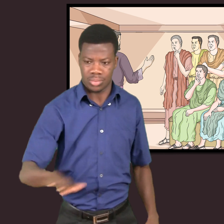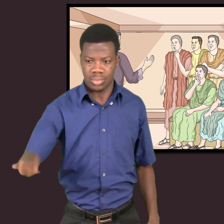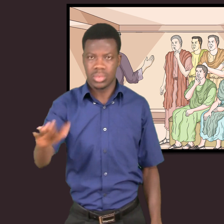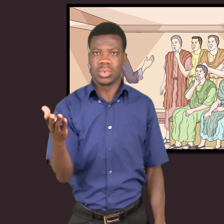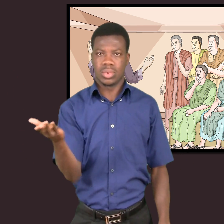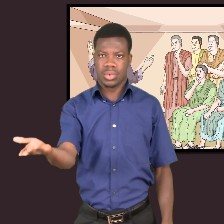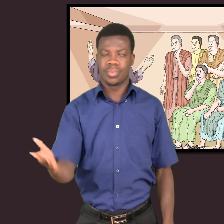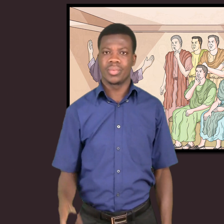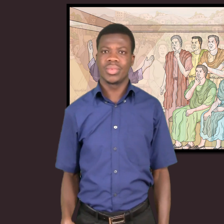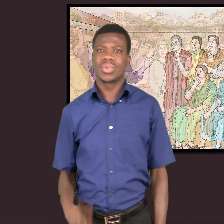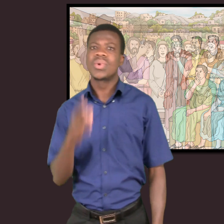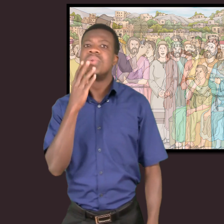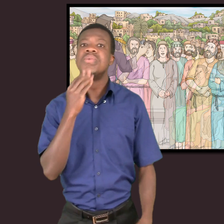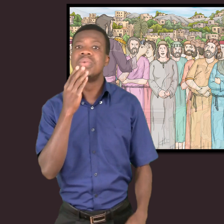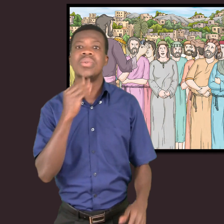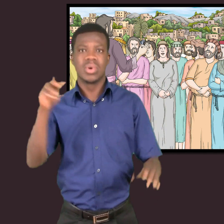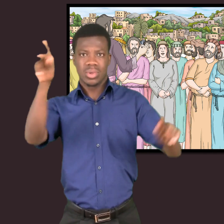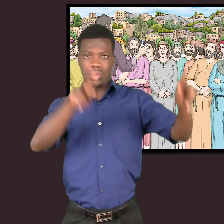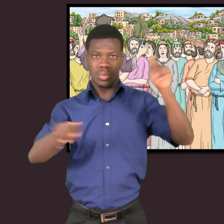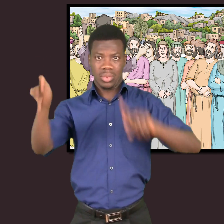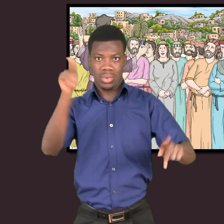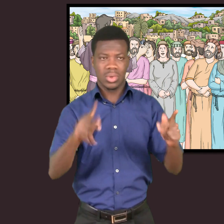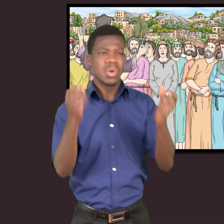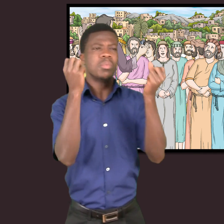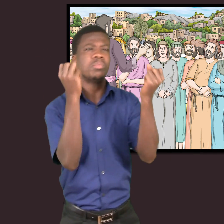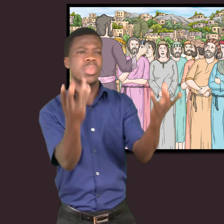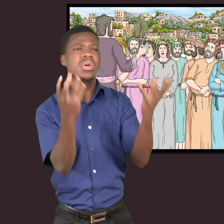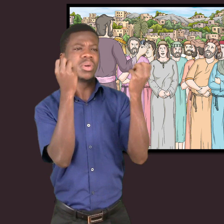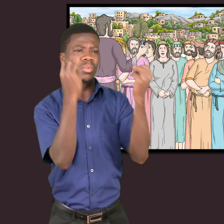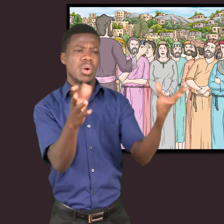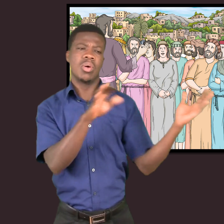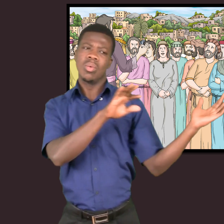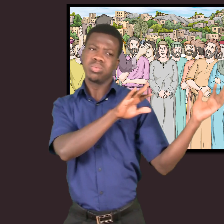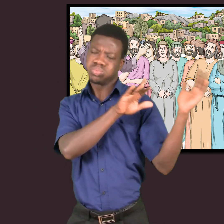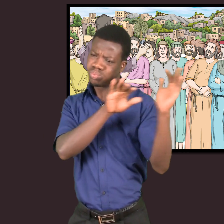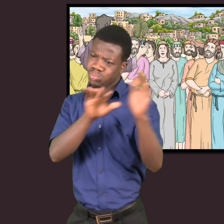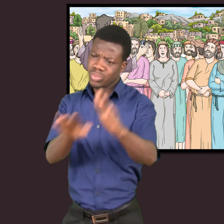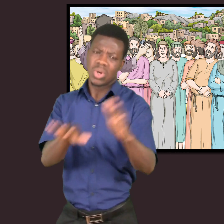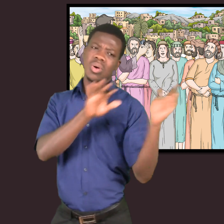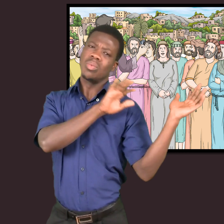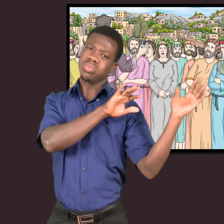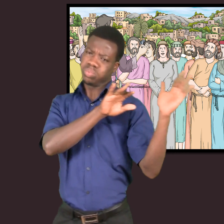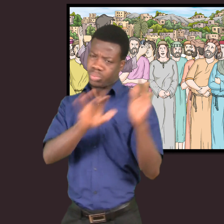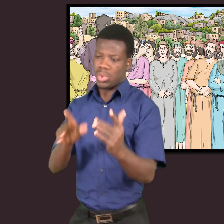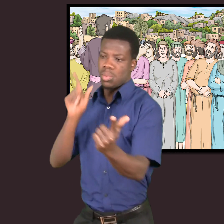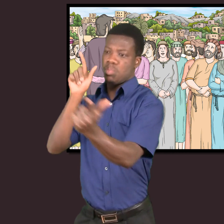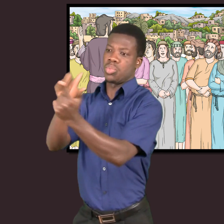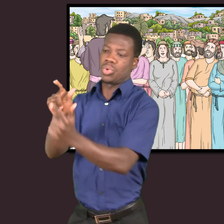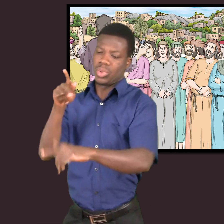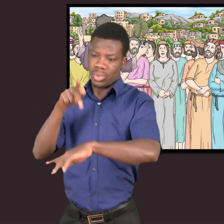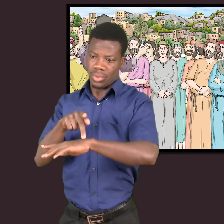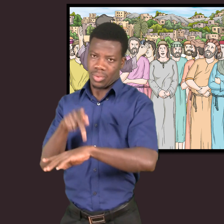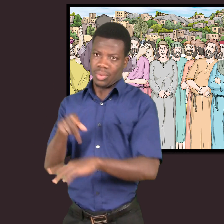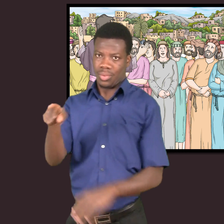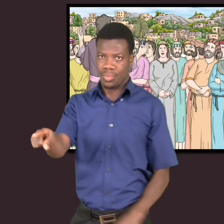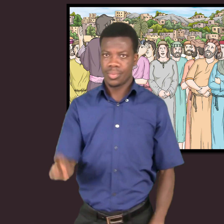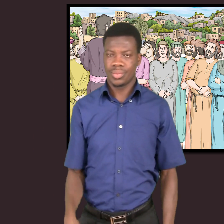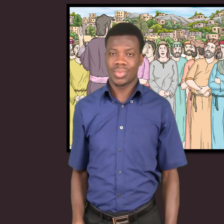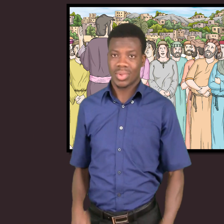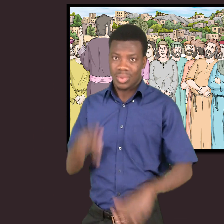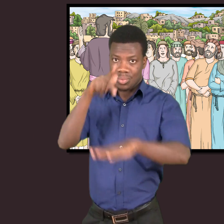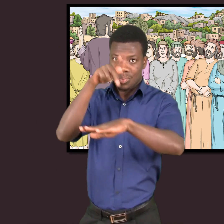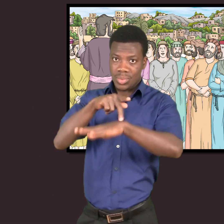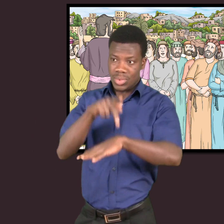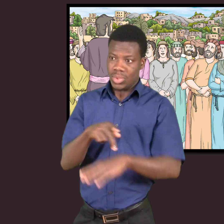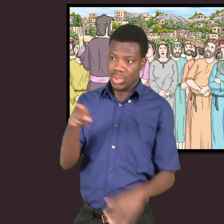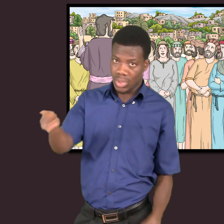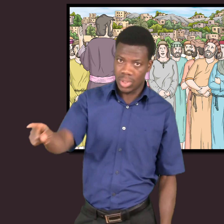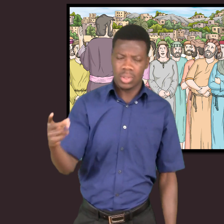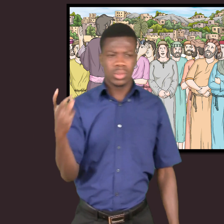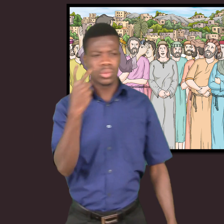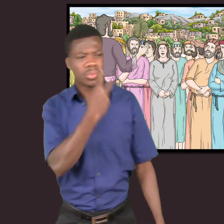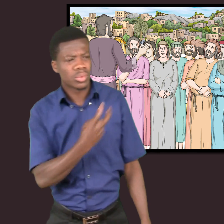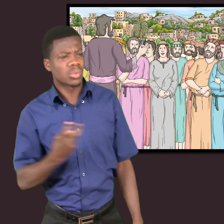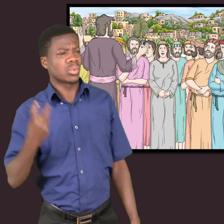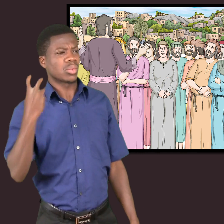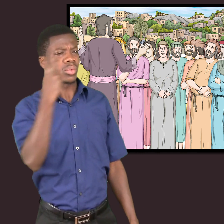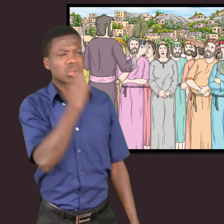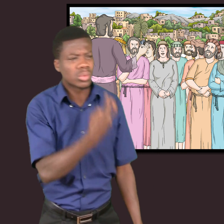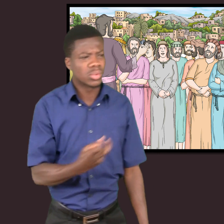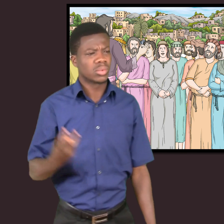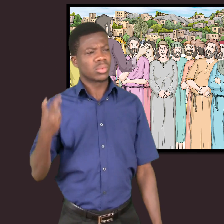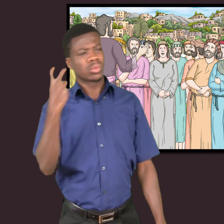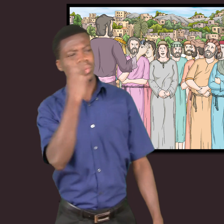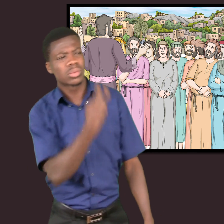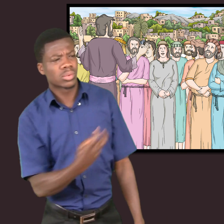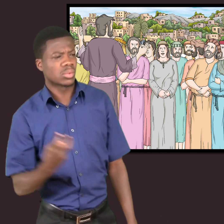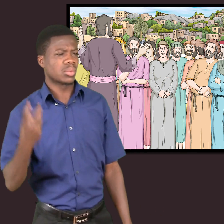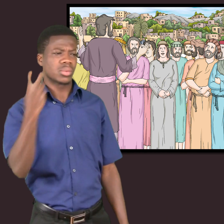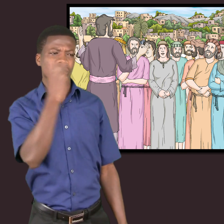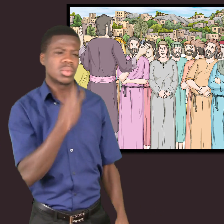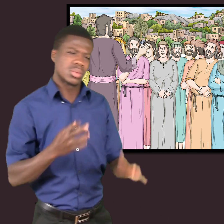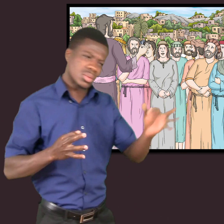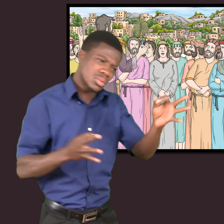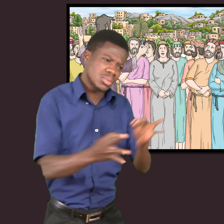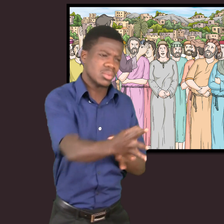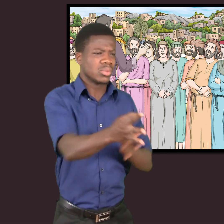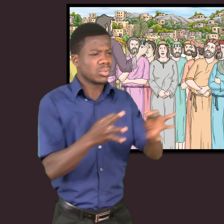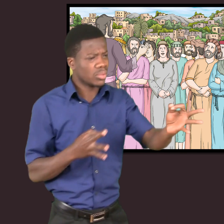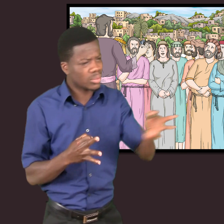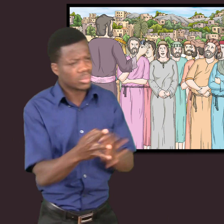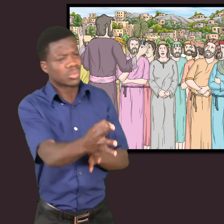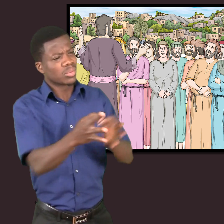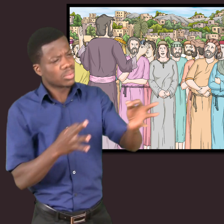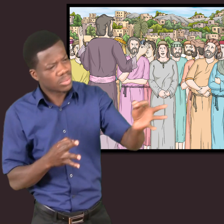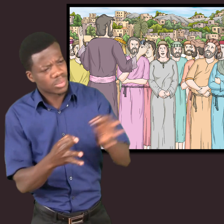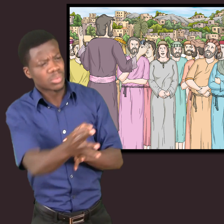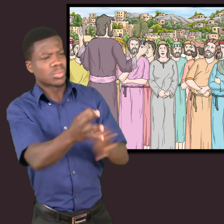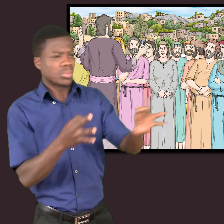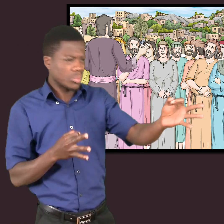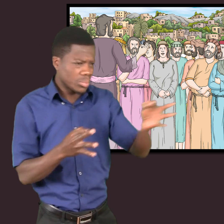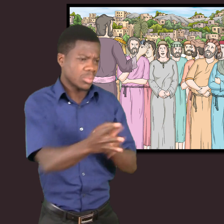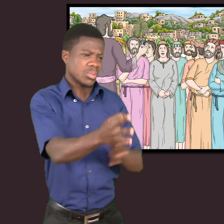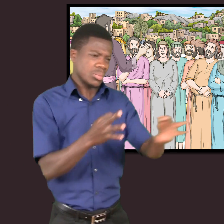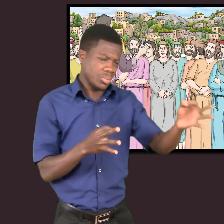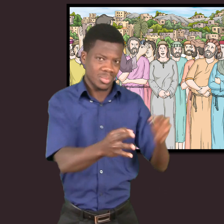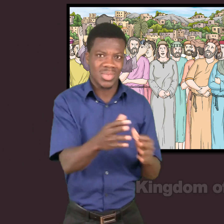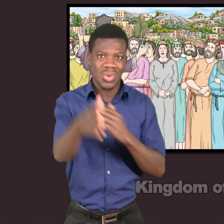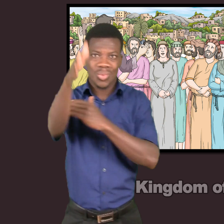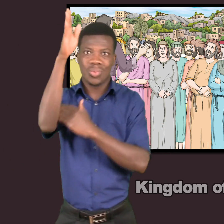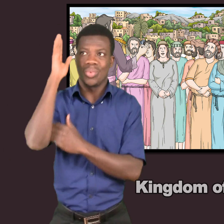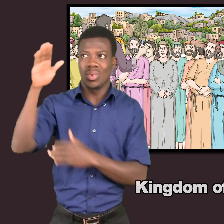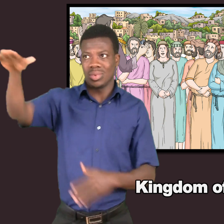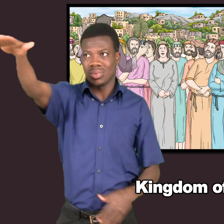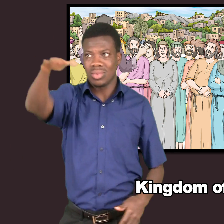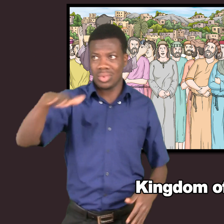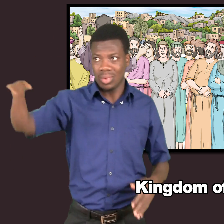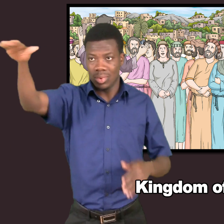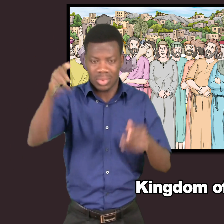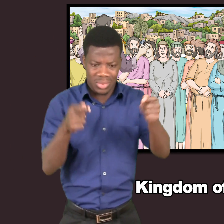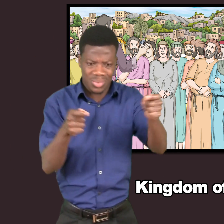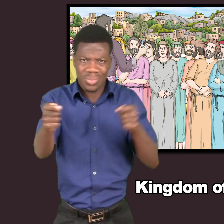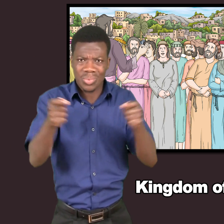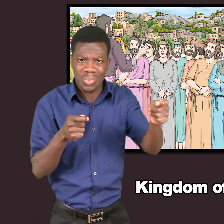So they set a day to meet with Paul, and many people came to the place he was staying.